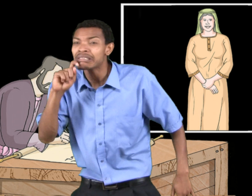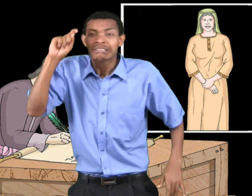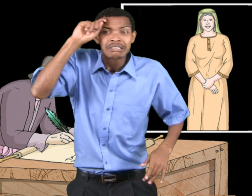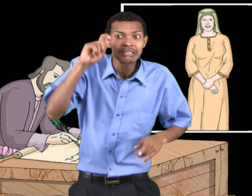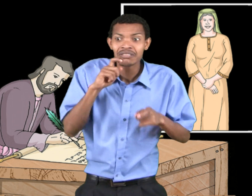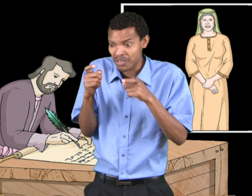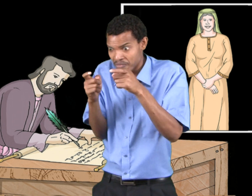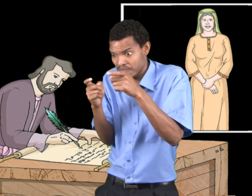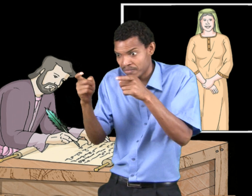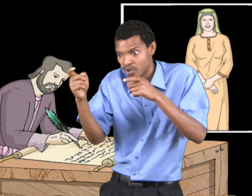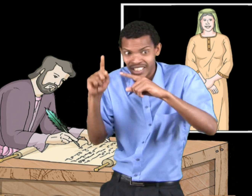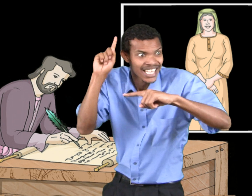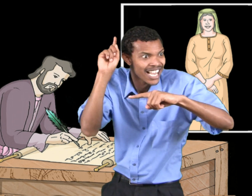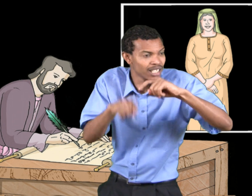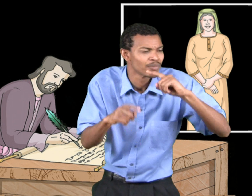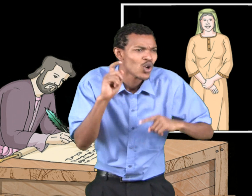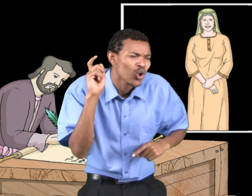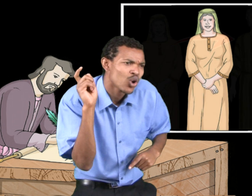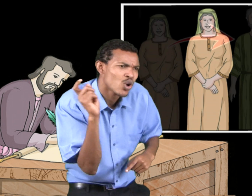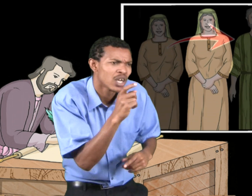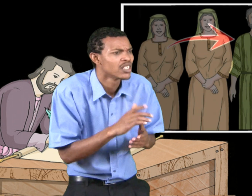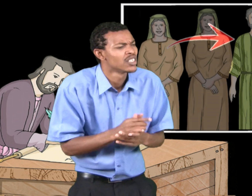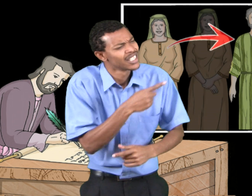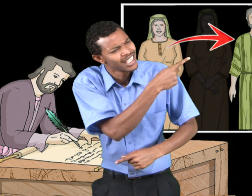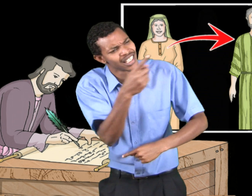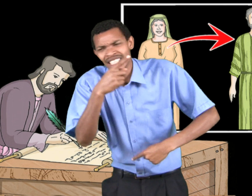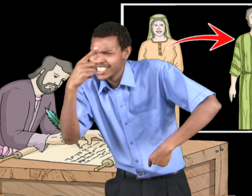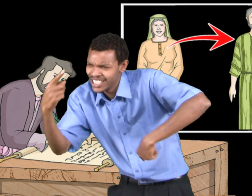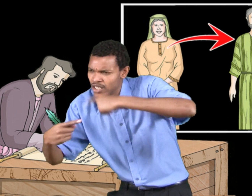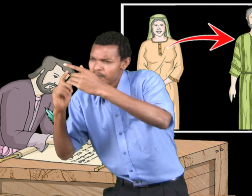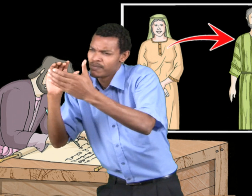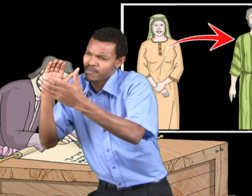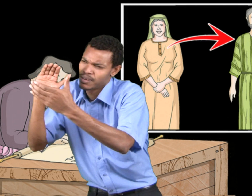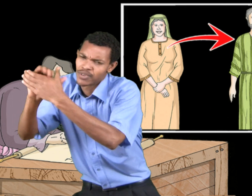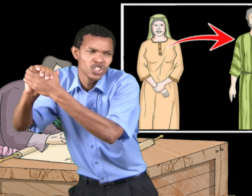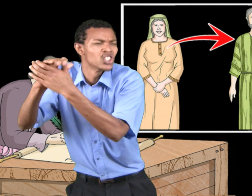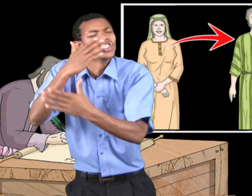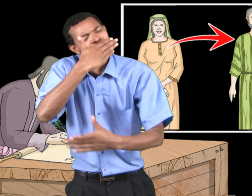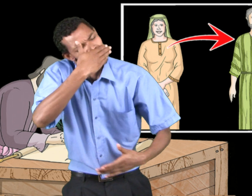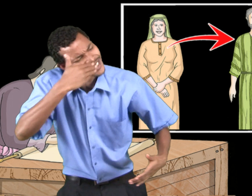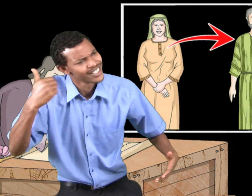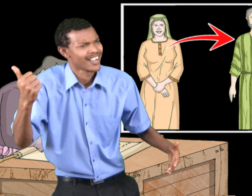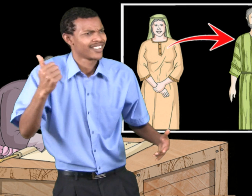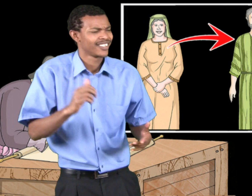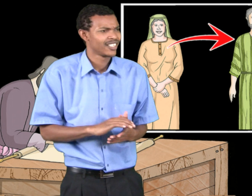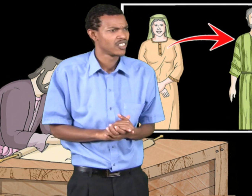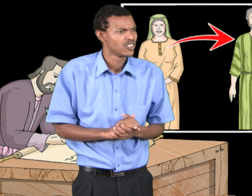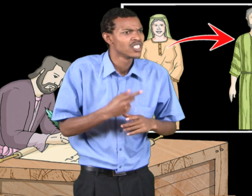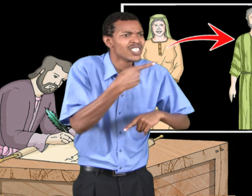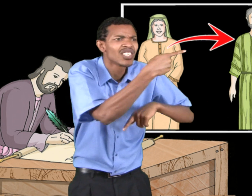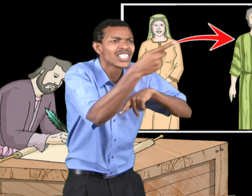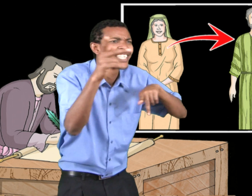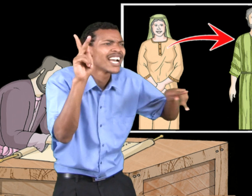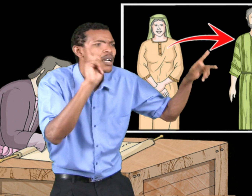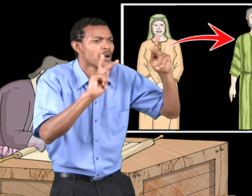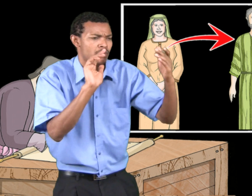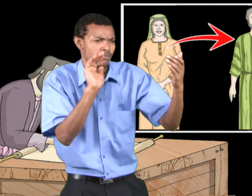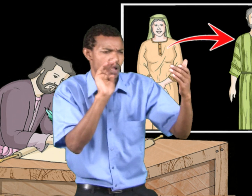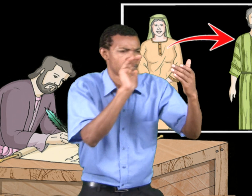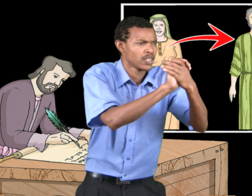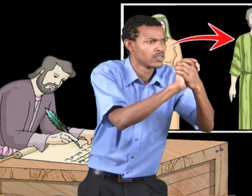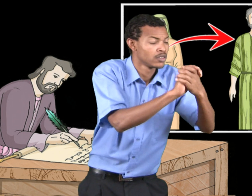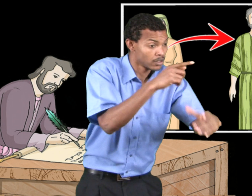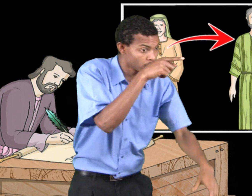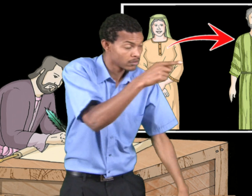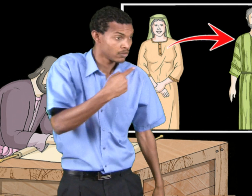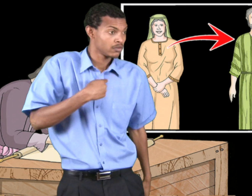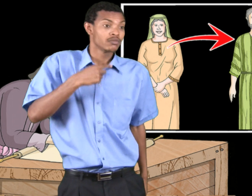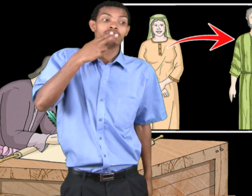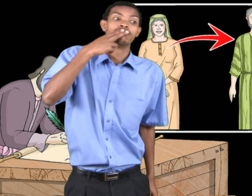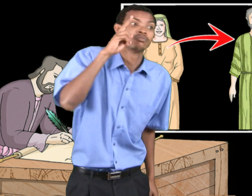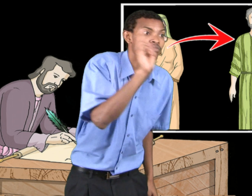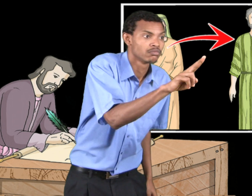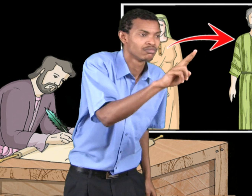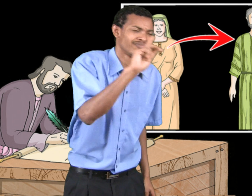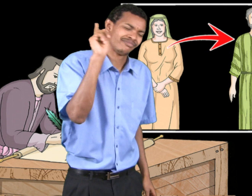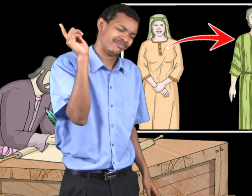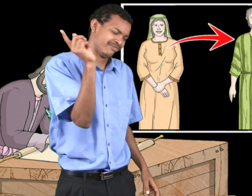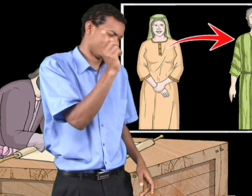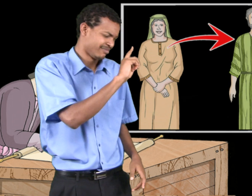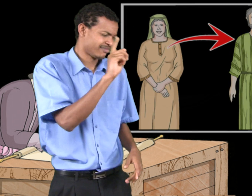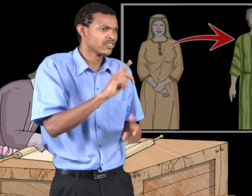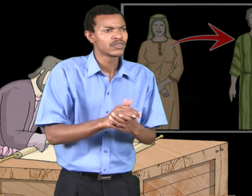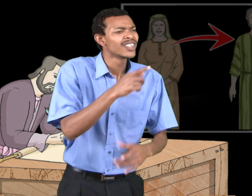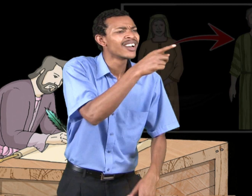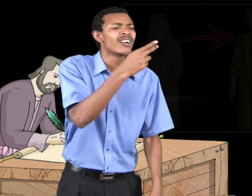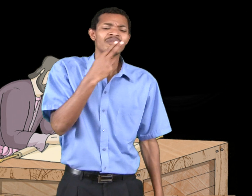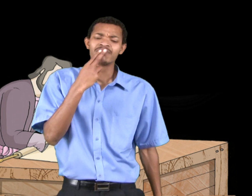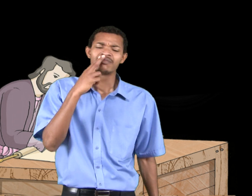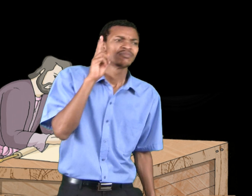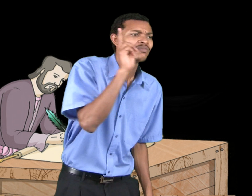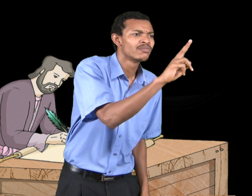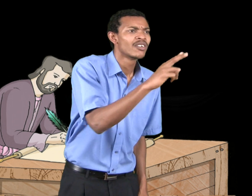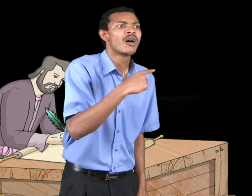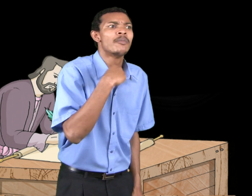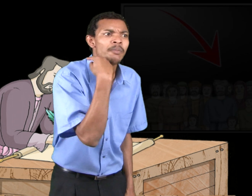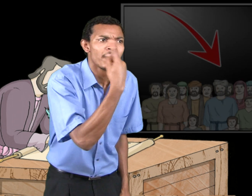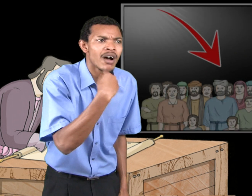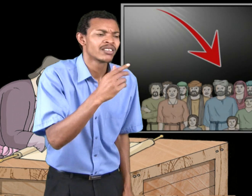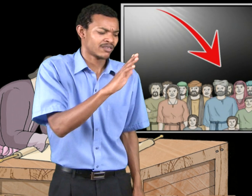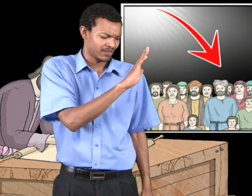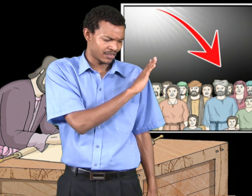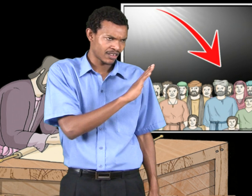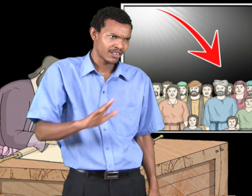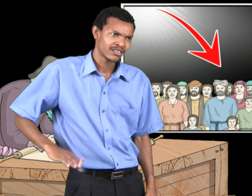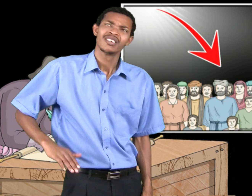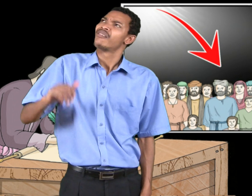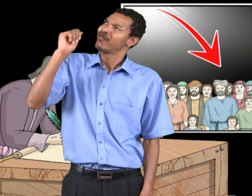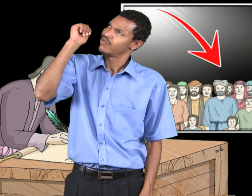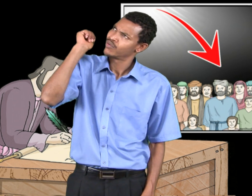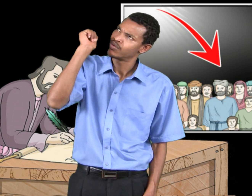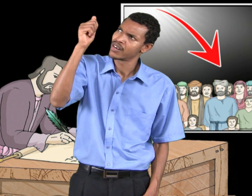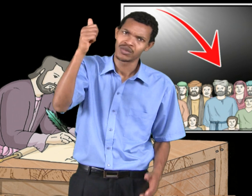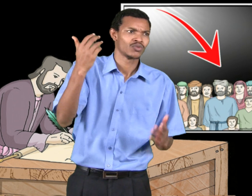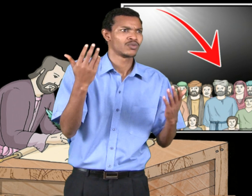For it is better to marry than to burn with passion.